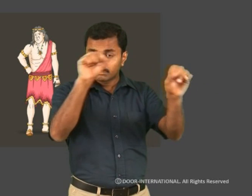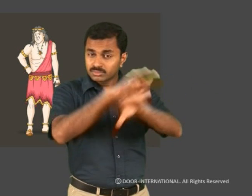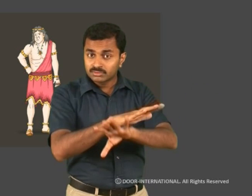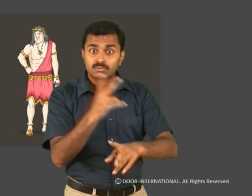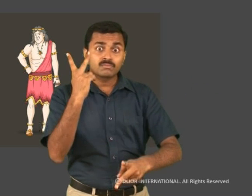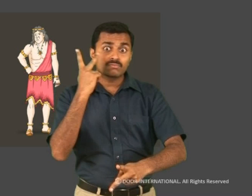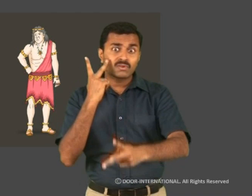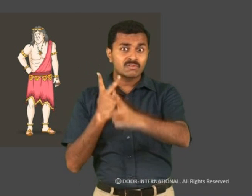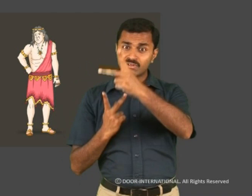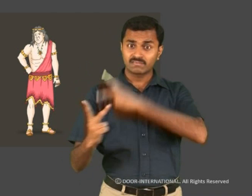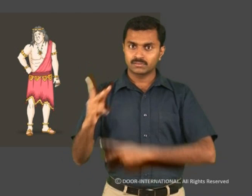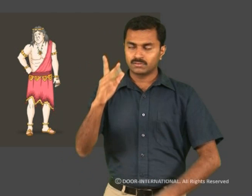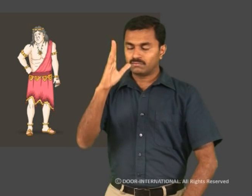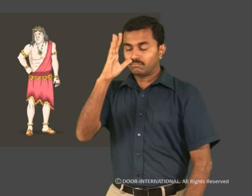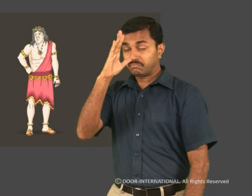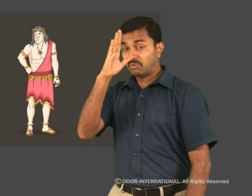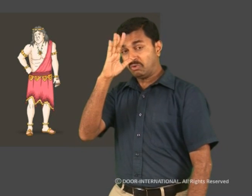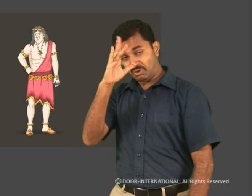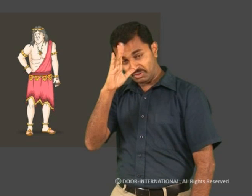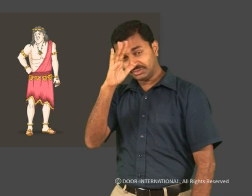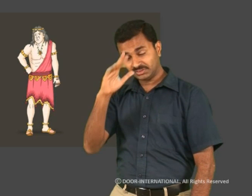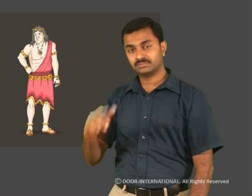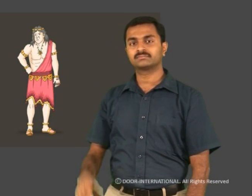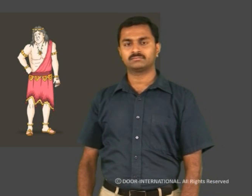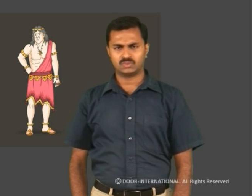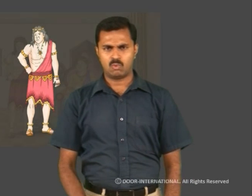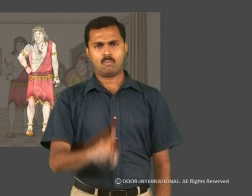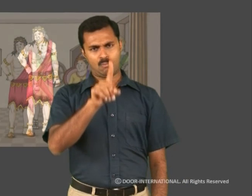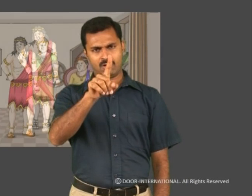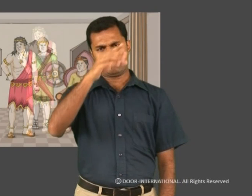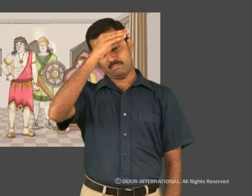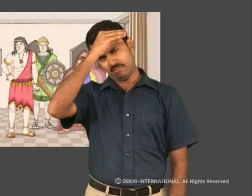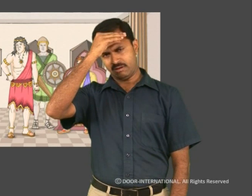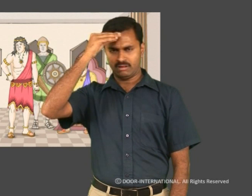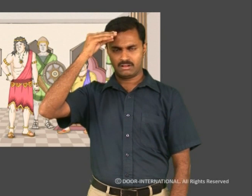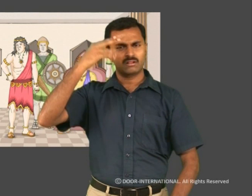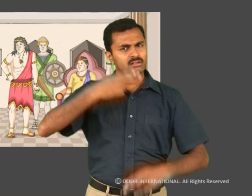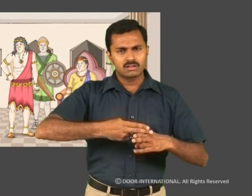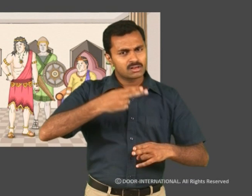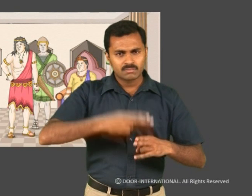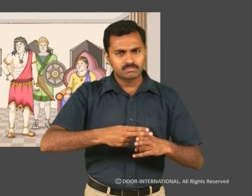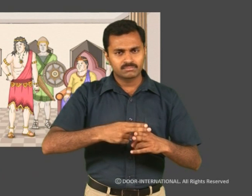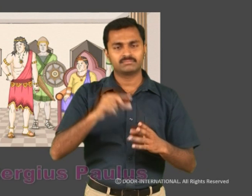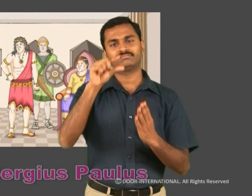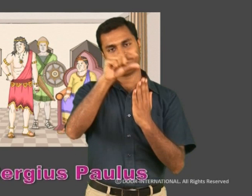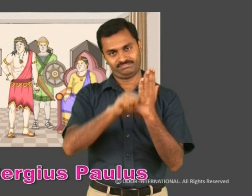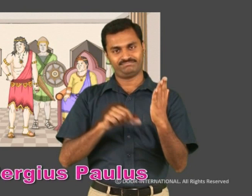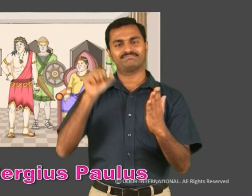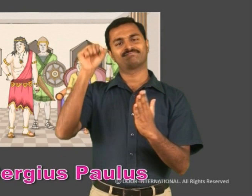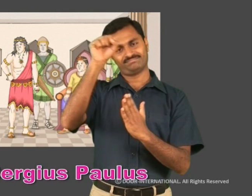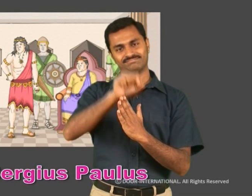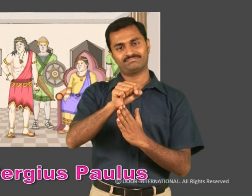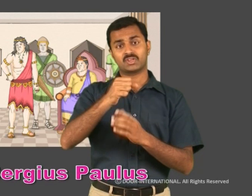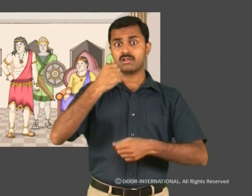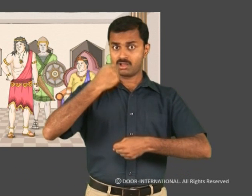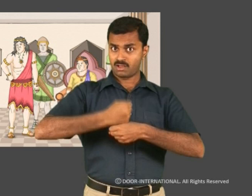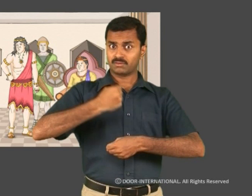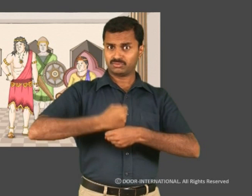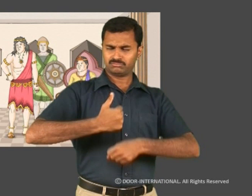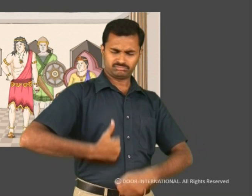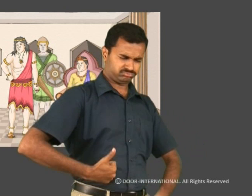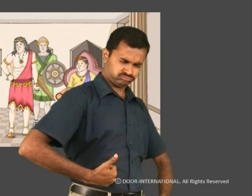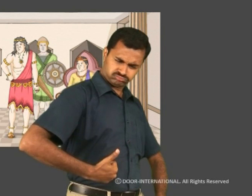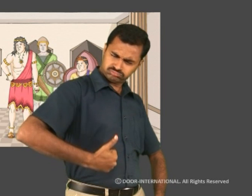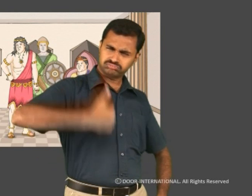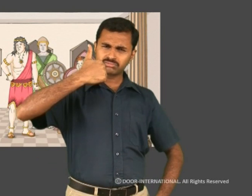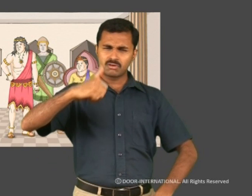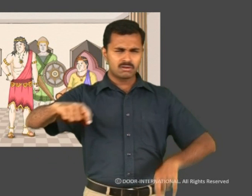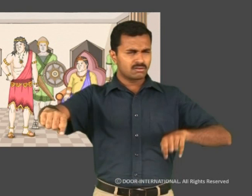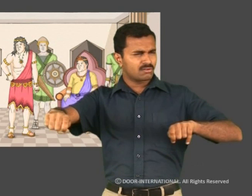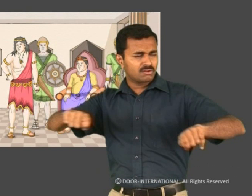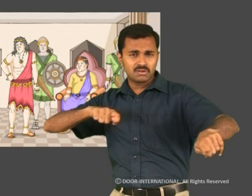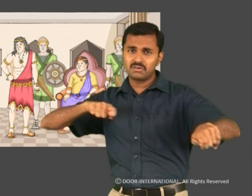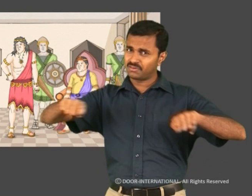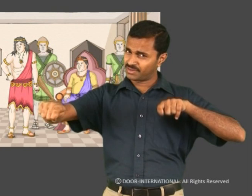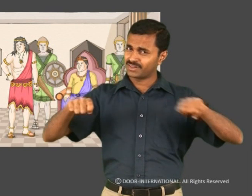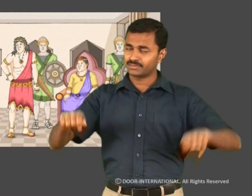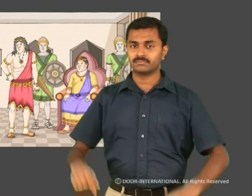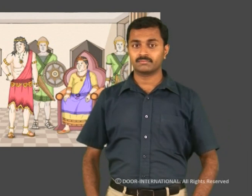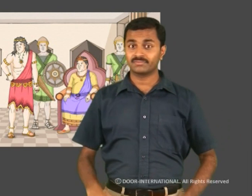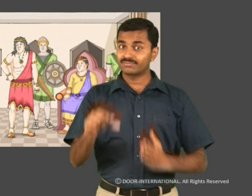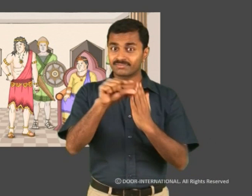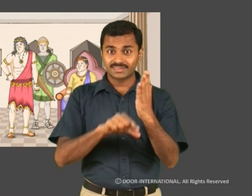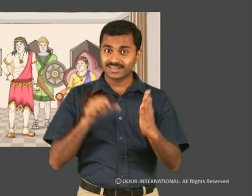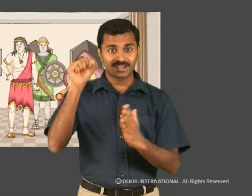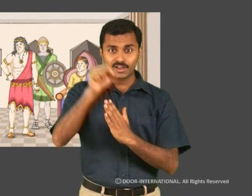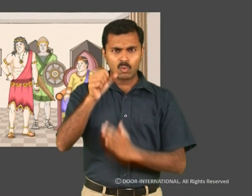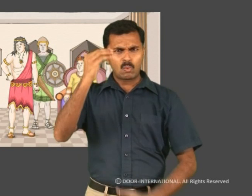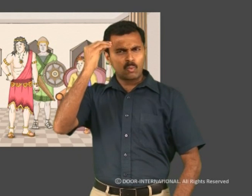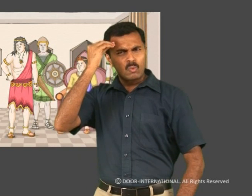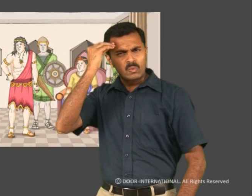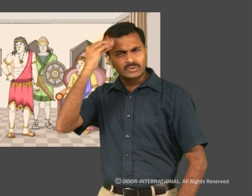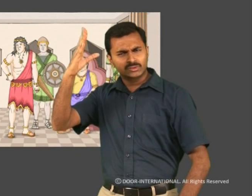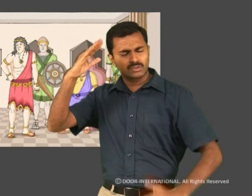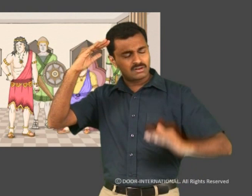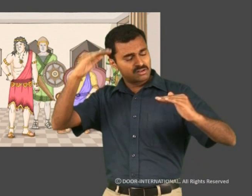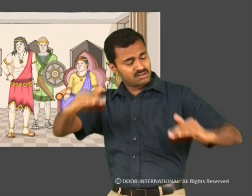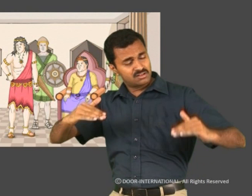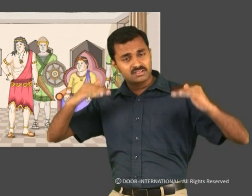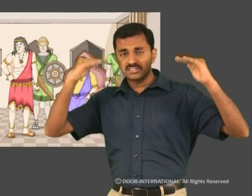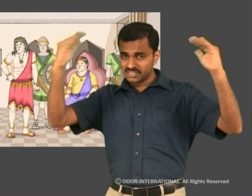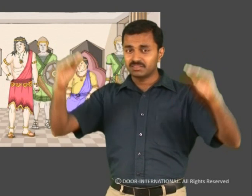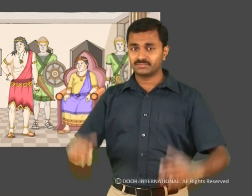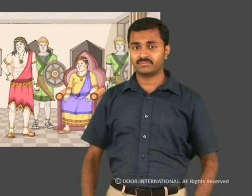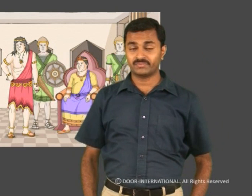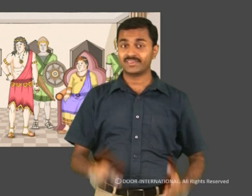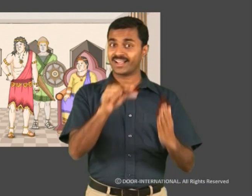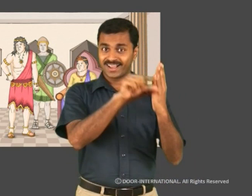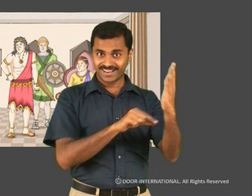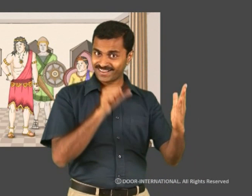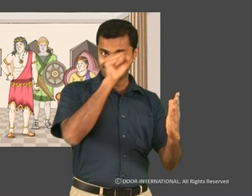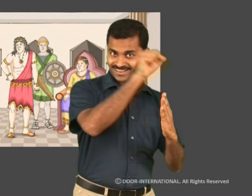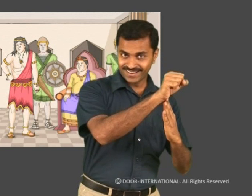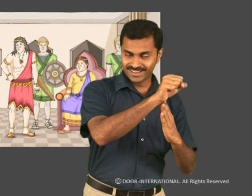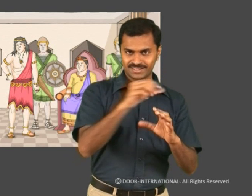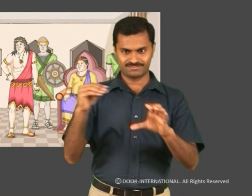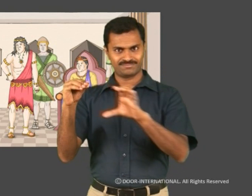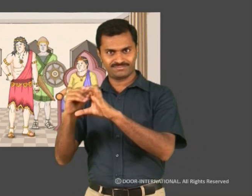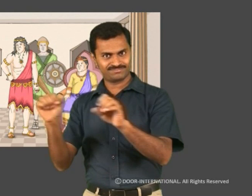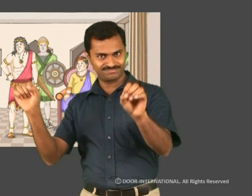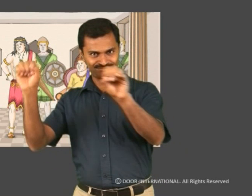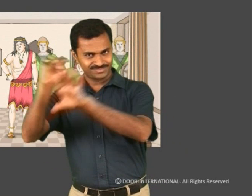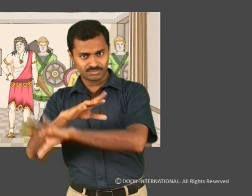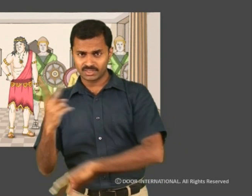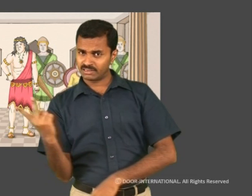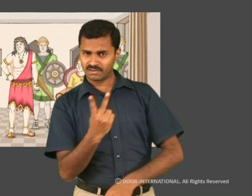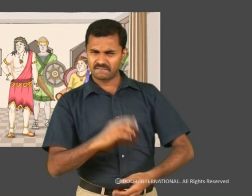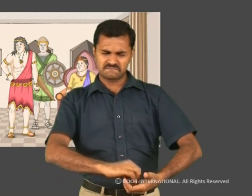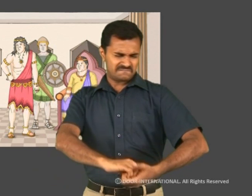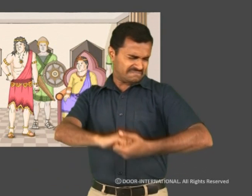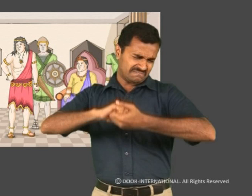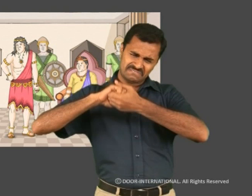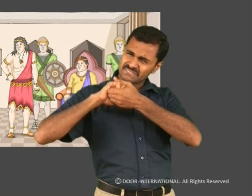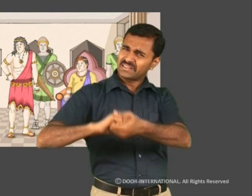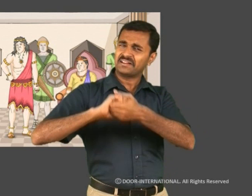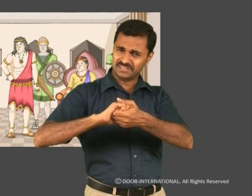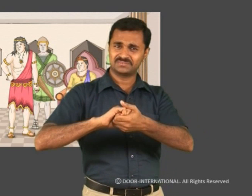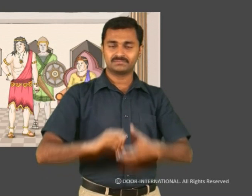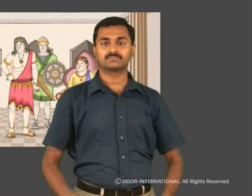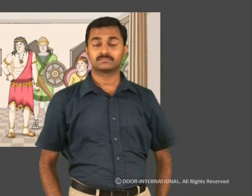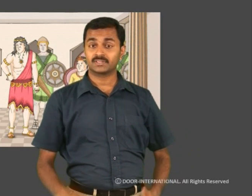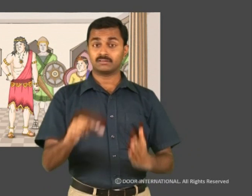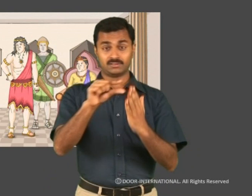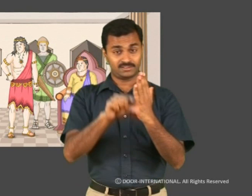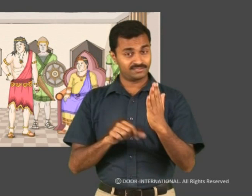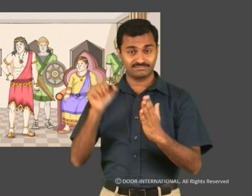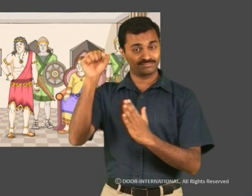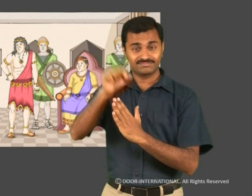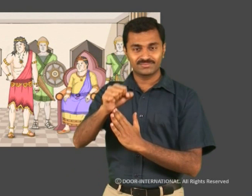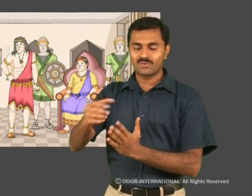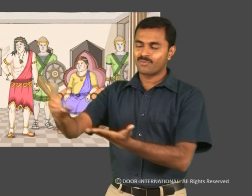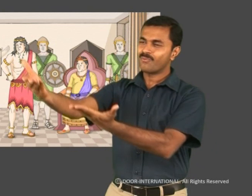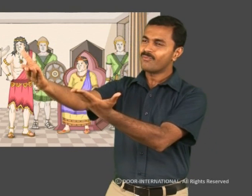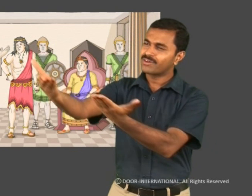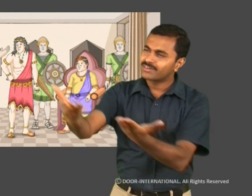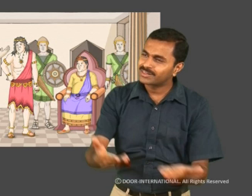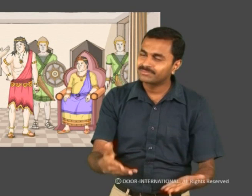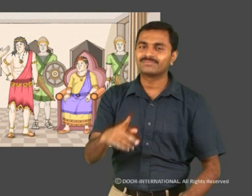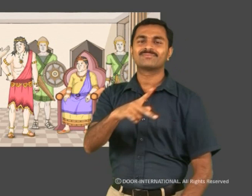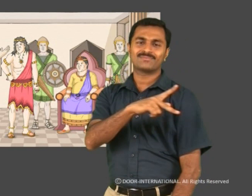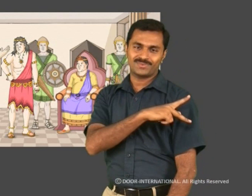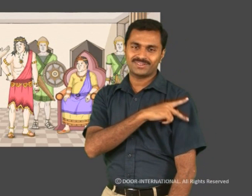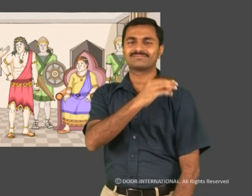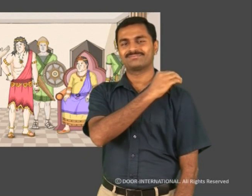The proconsul, a man of intelligence, summoned Barnabas and Saul because he wanted to hear the word of God.